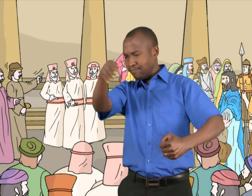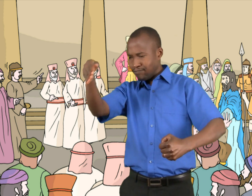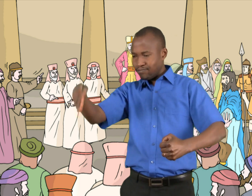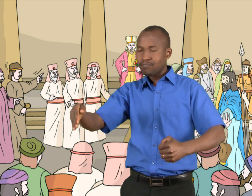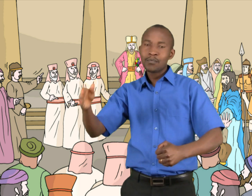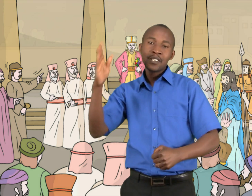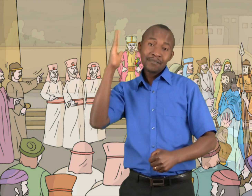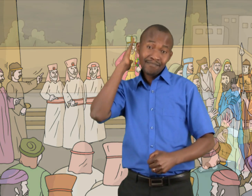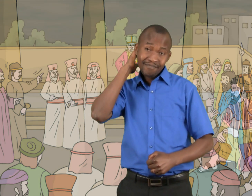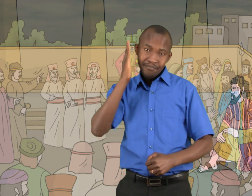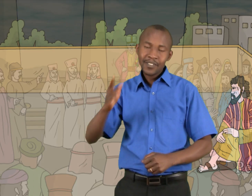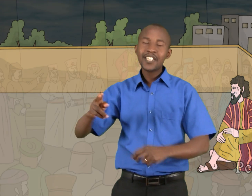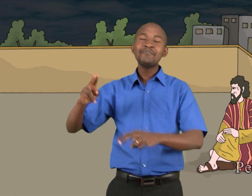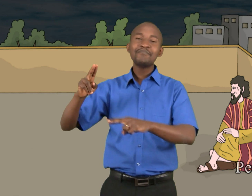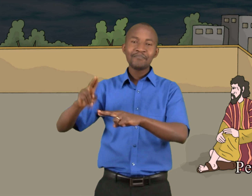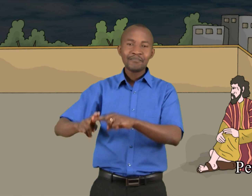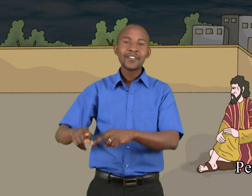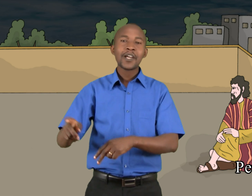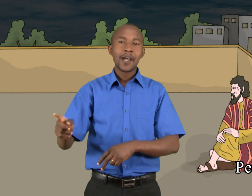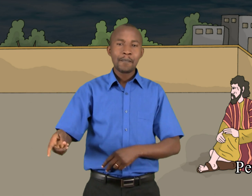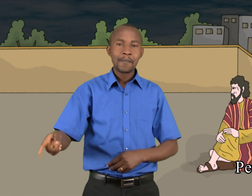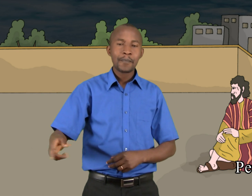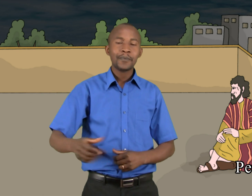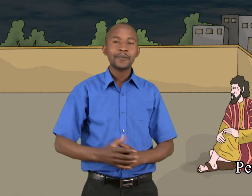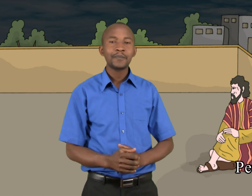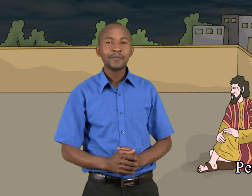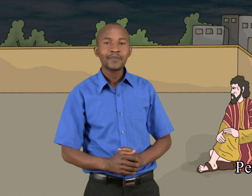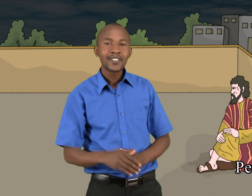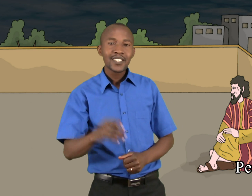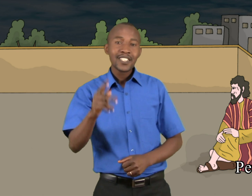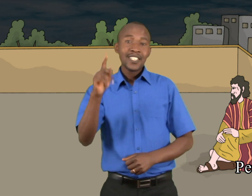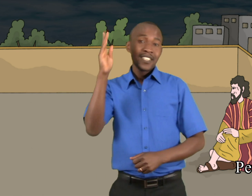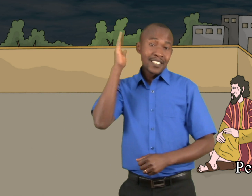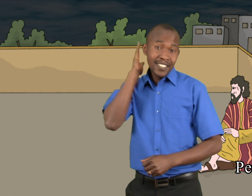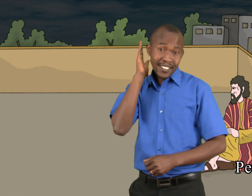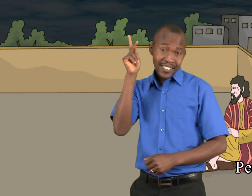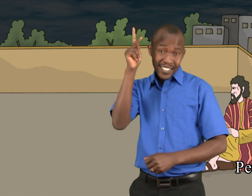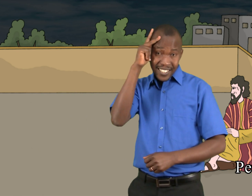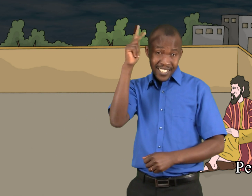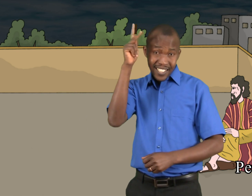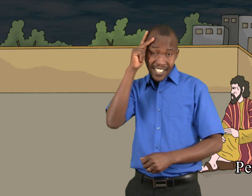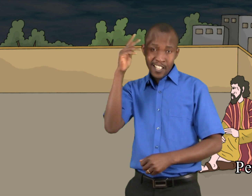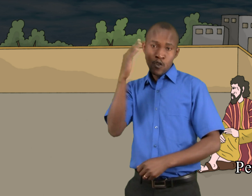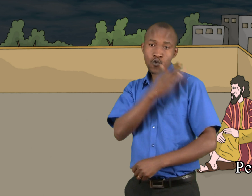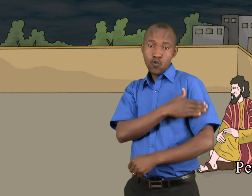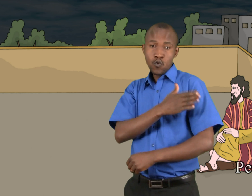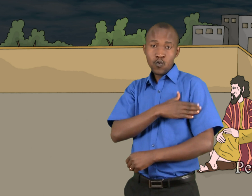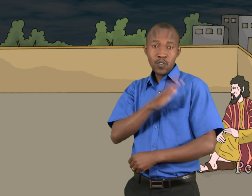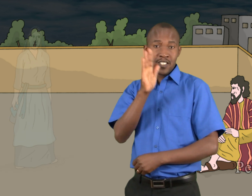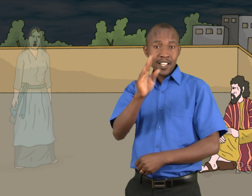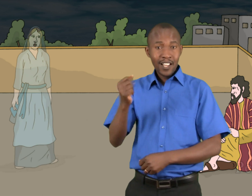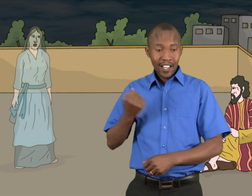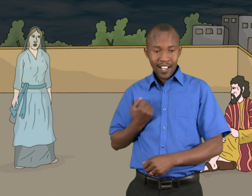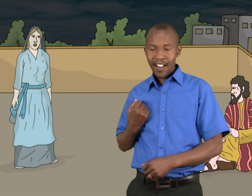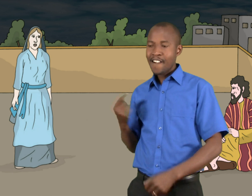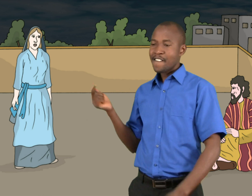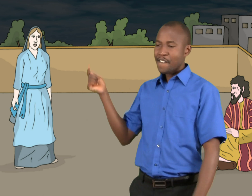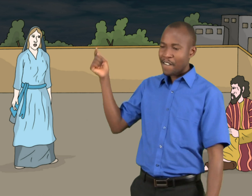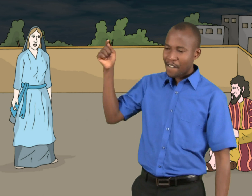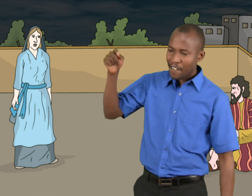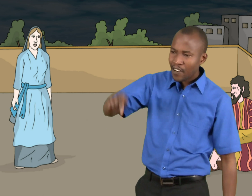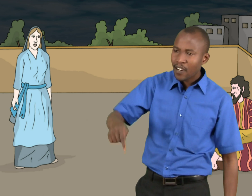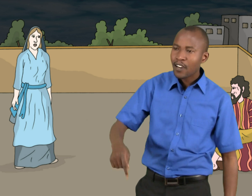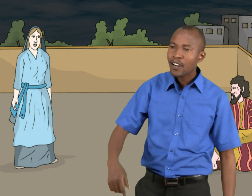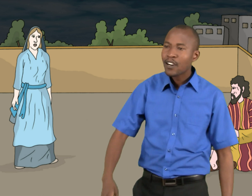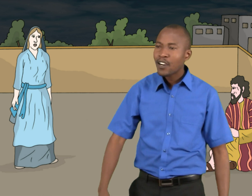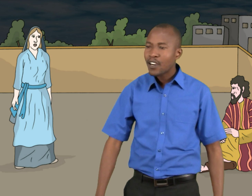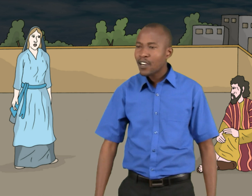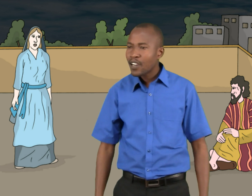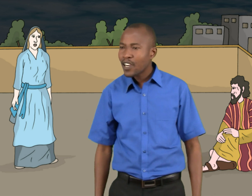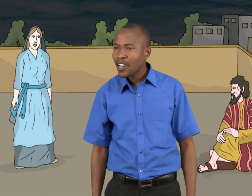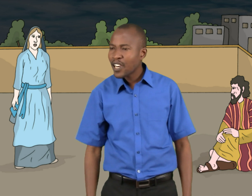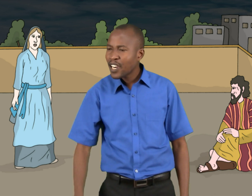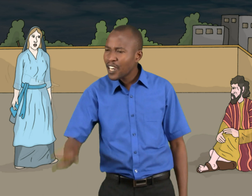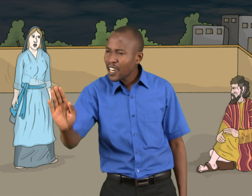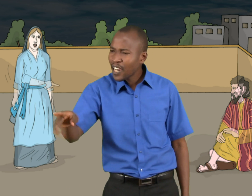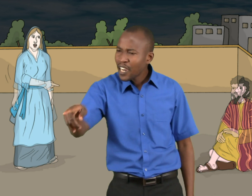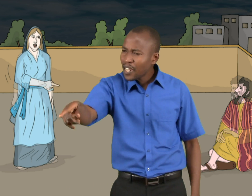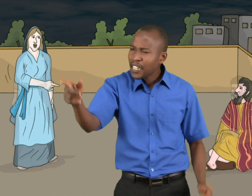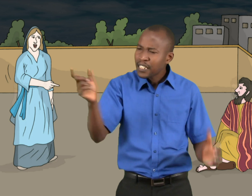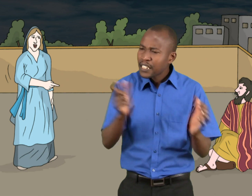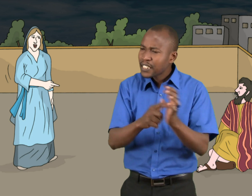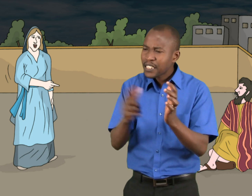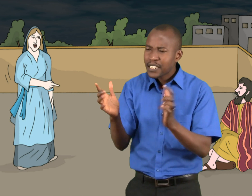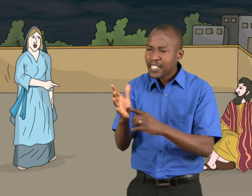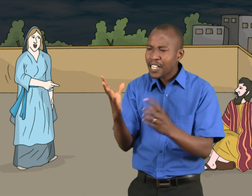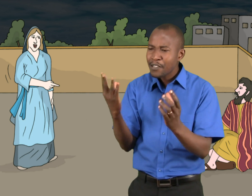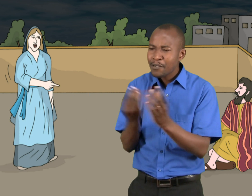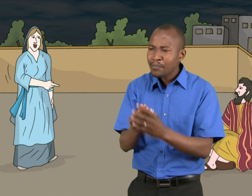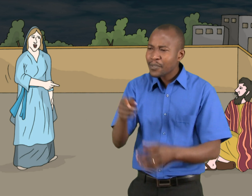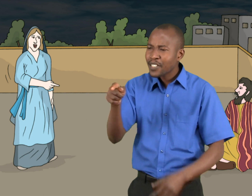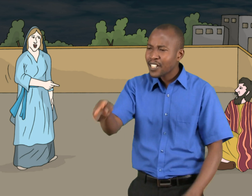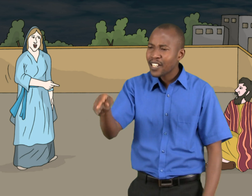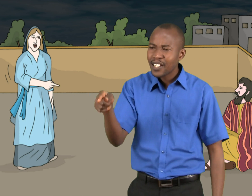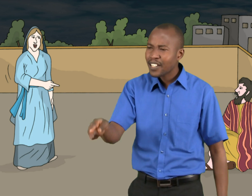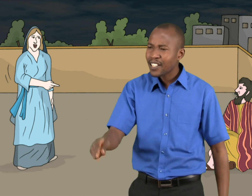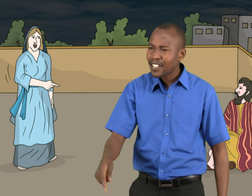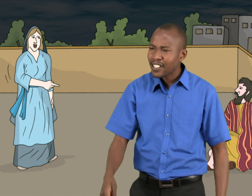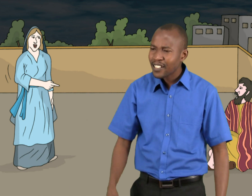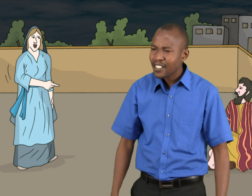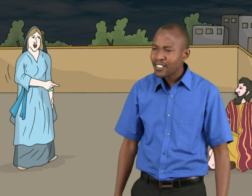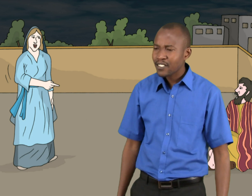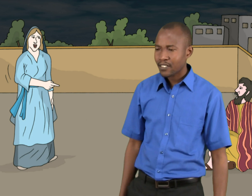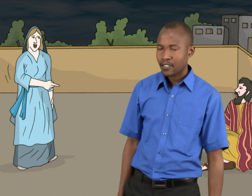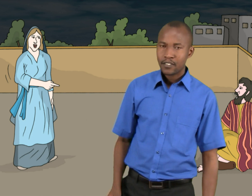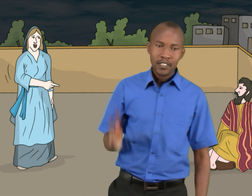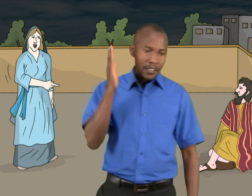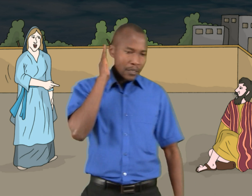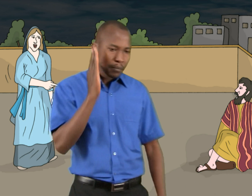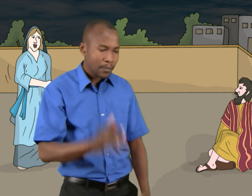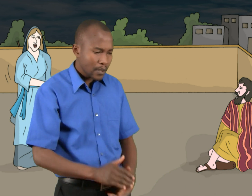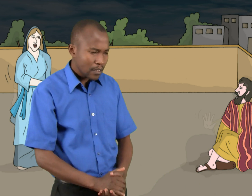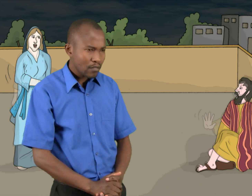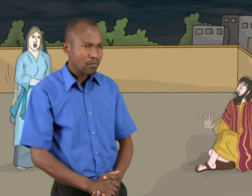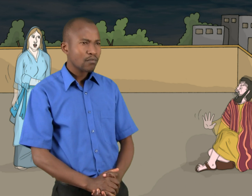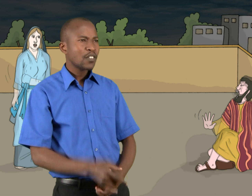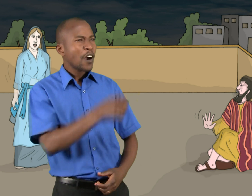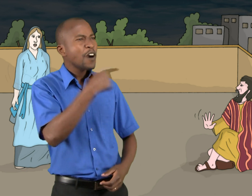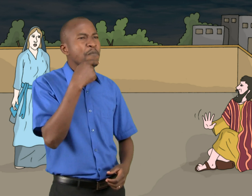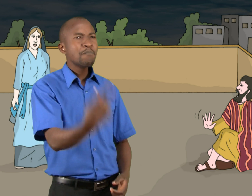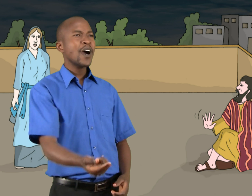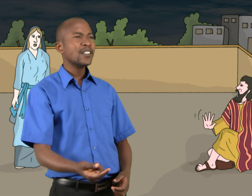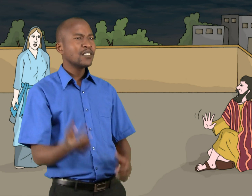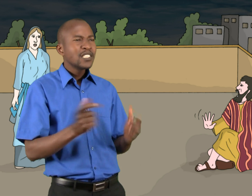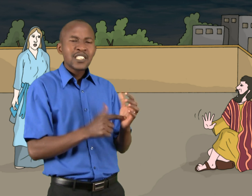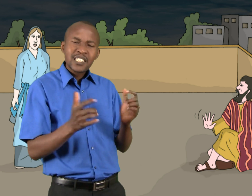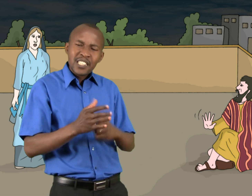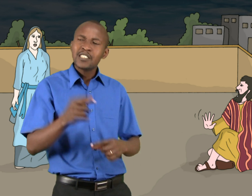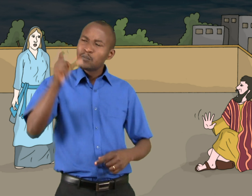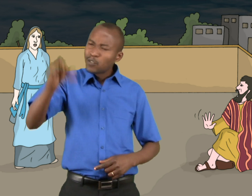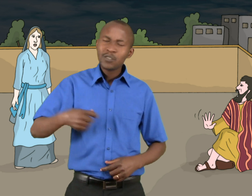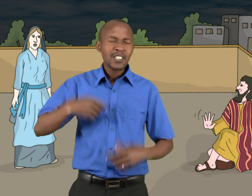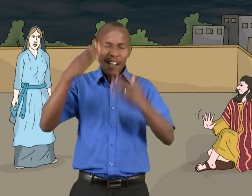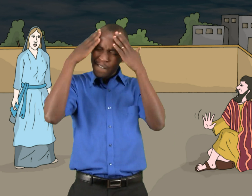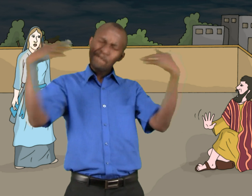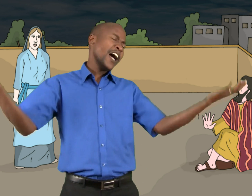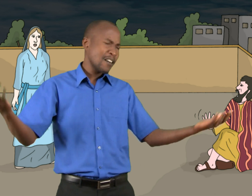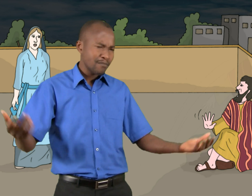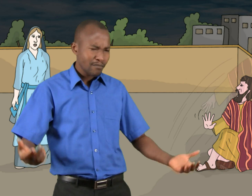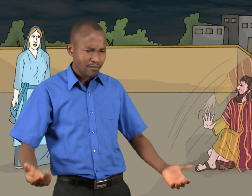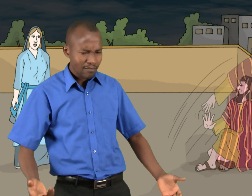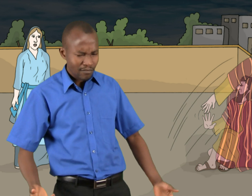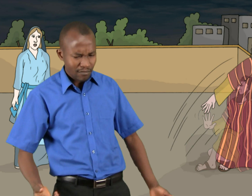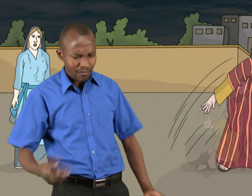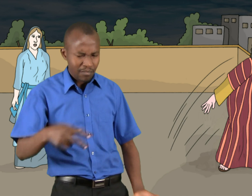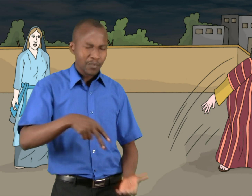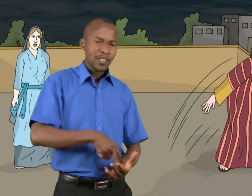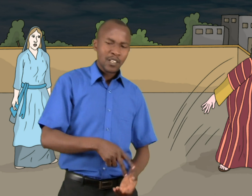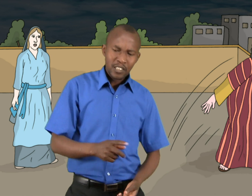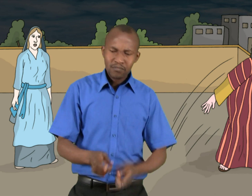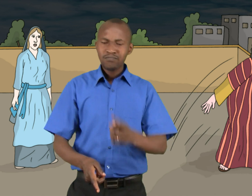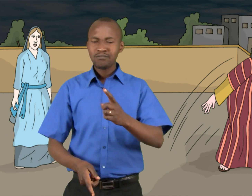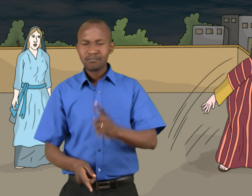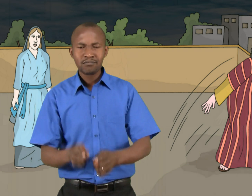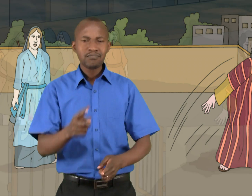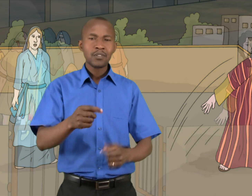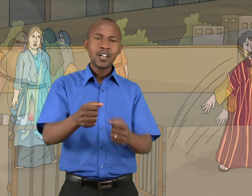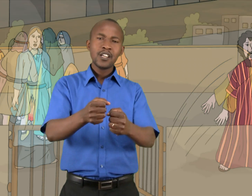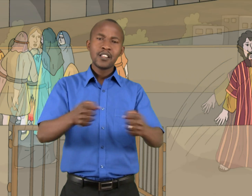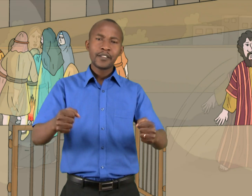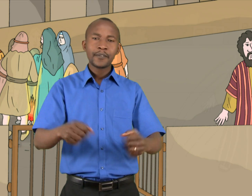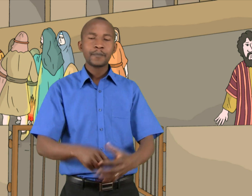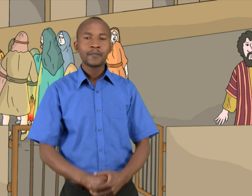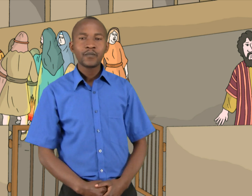Meanwhile, Peter was sitting out in the courtyard, and a servant girl came up to him. “You also were with Jesus the Galilean,” she said. But he denied it before them all: “I do not know what you are talking about.”